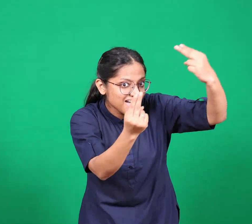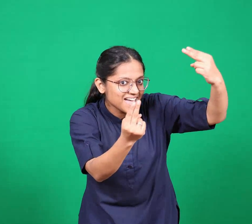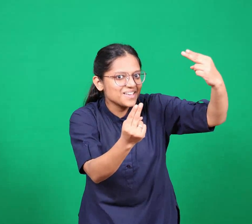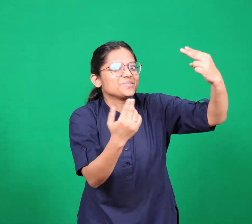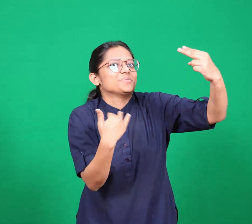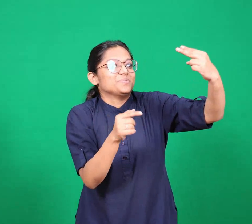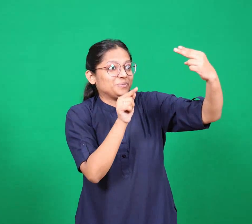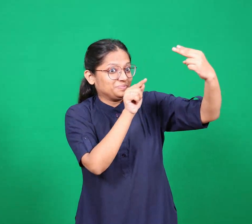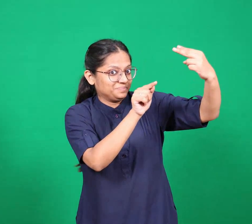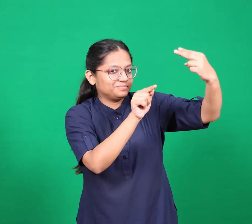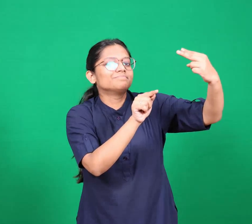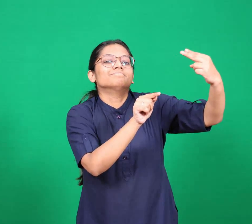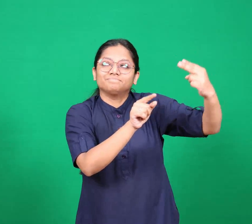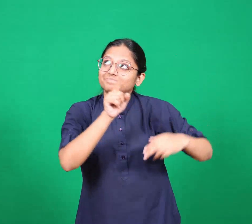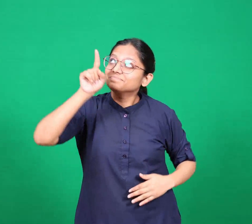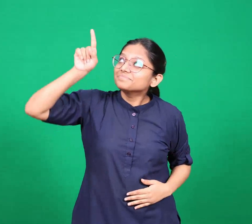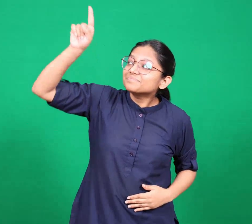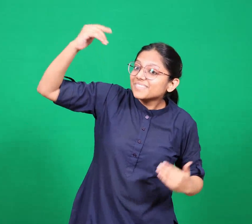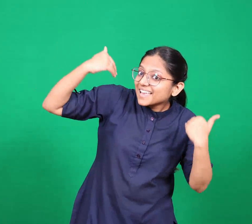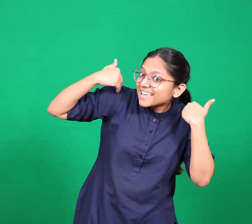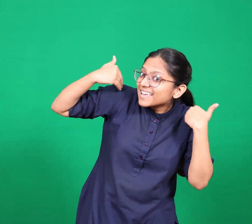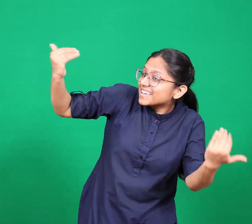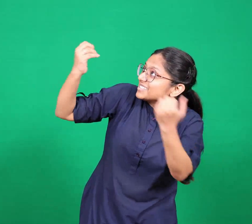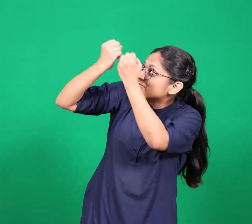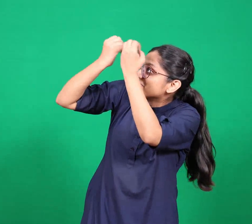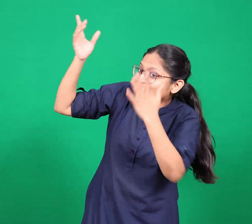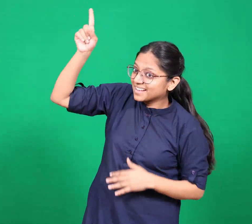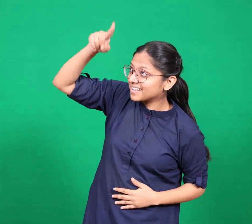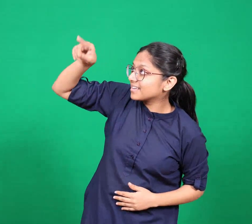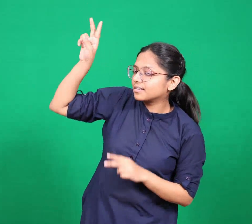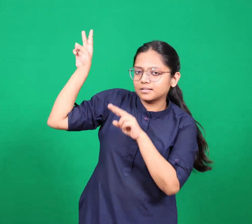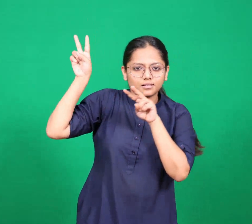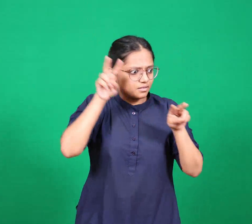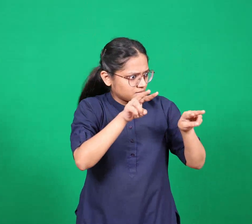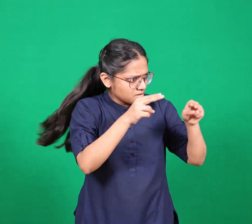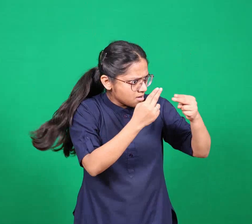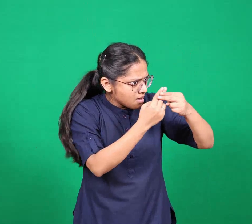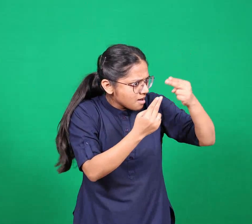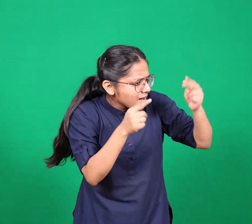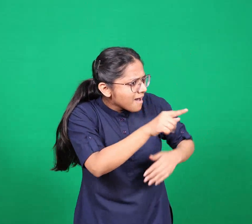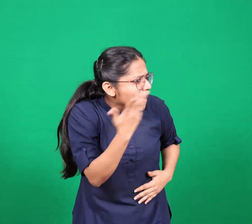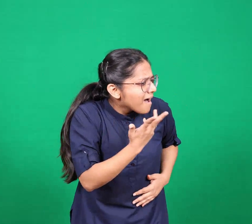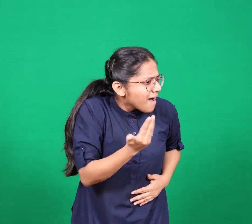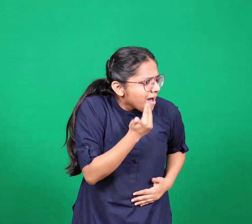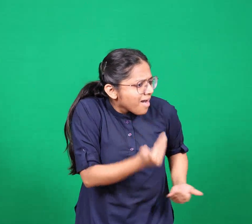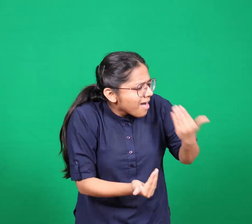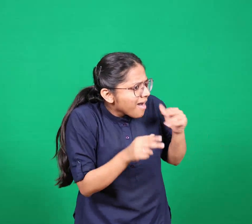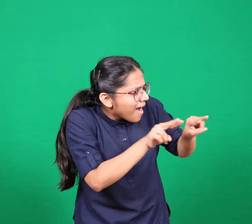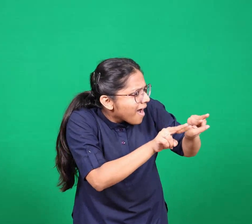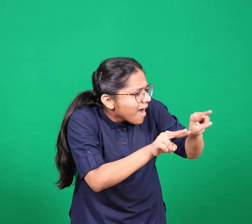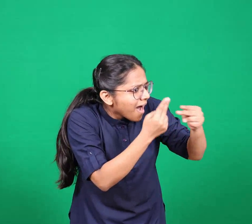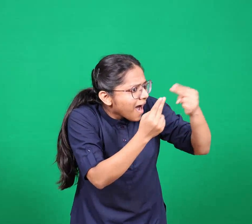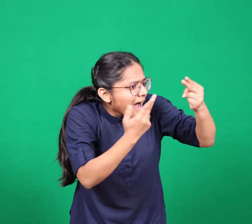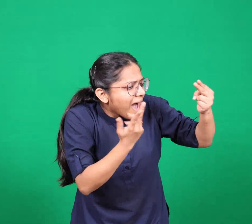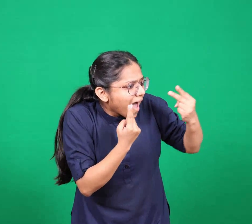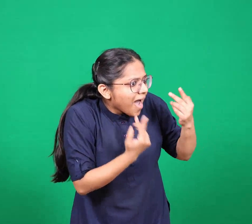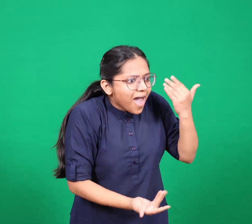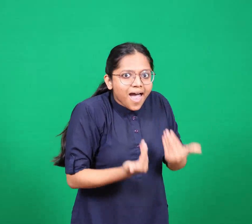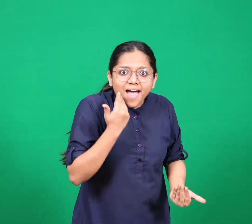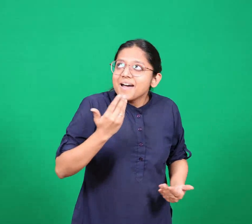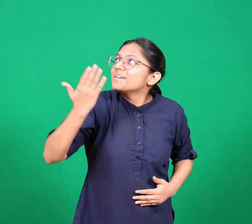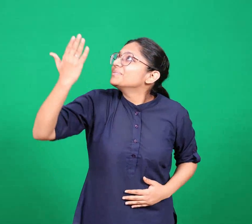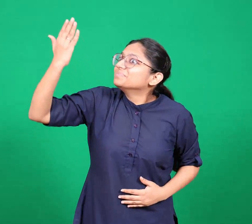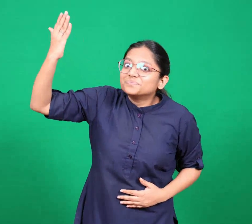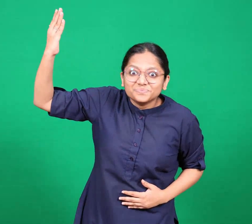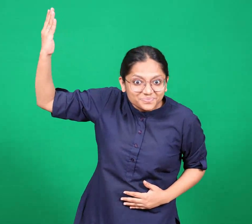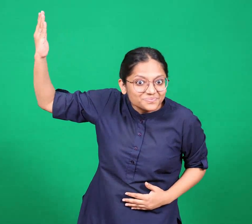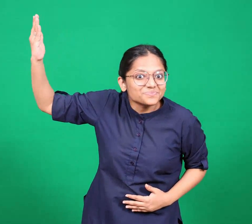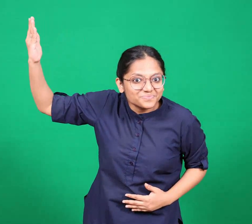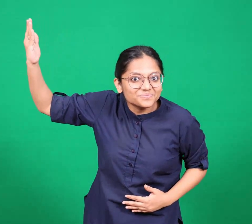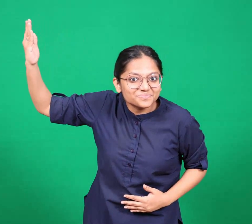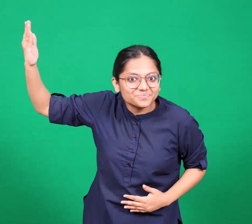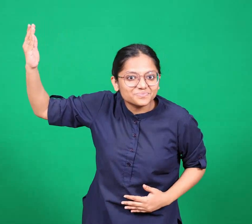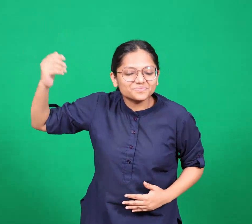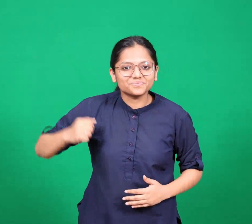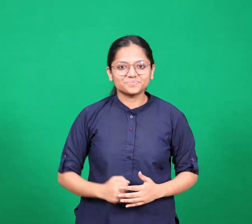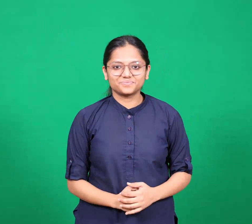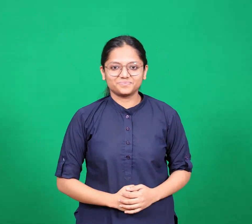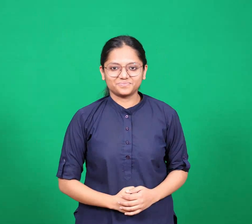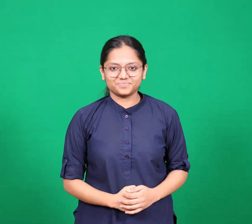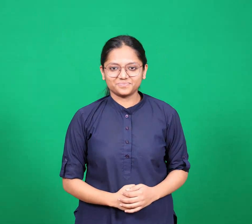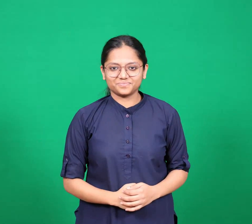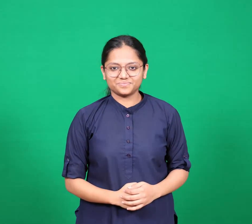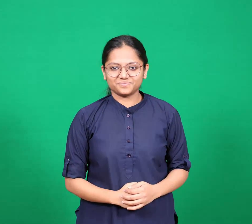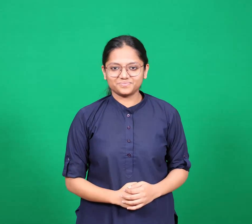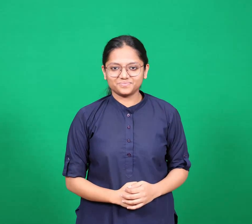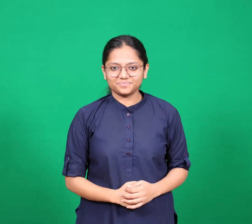Even angels long to look into these things.